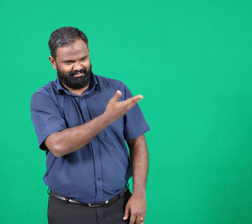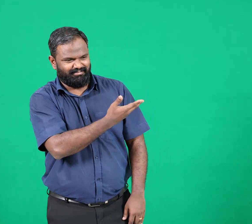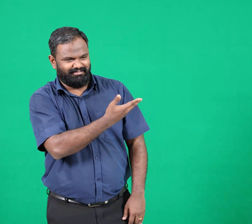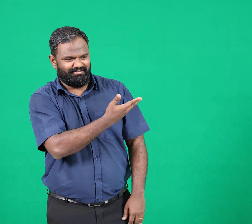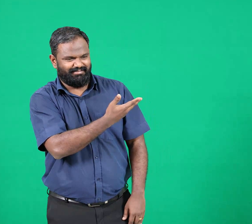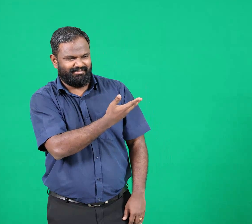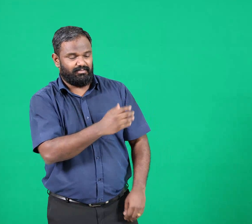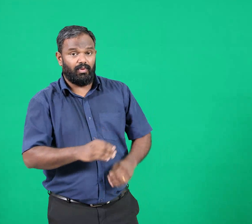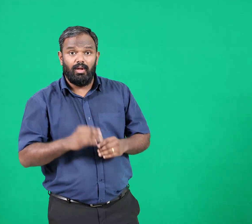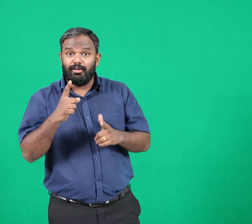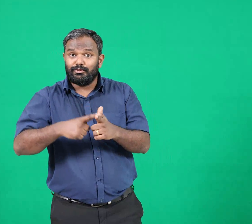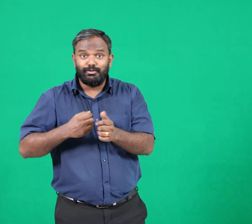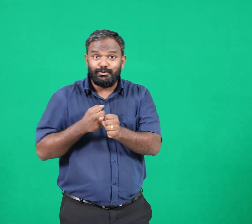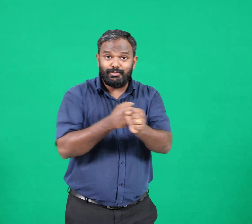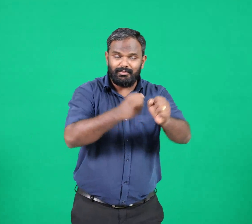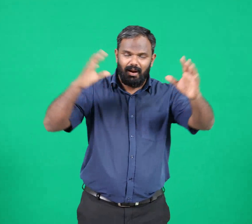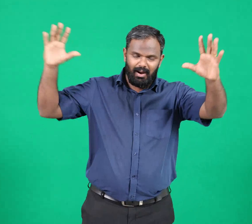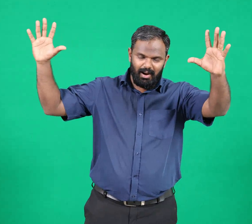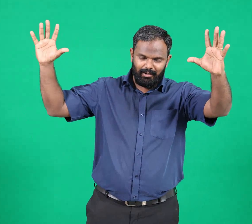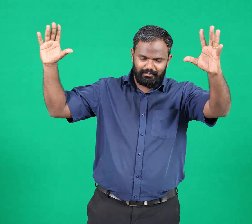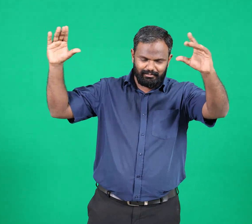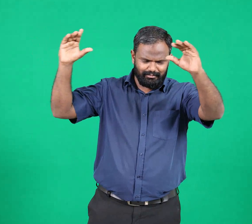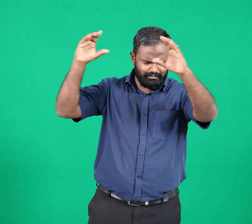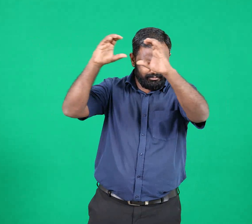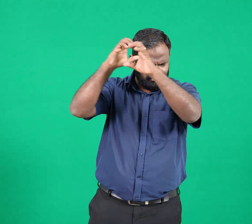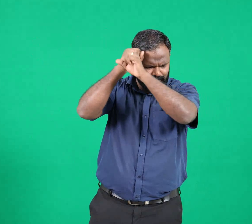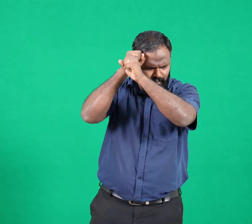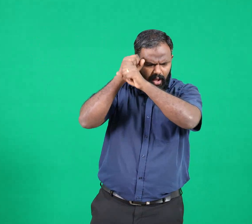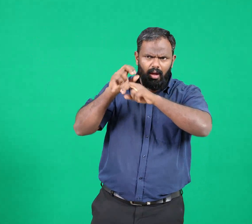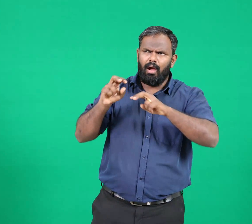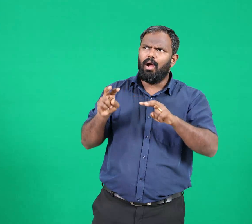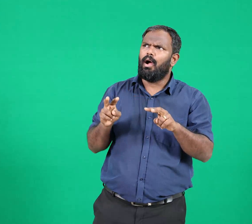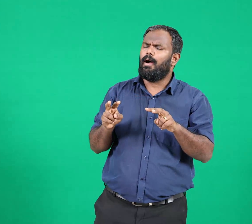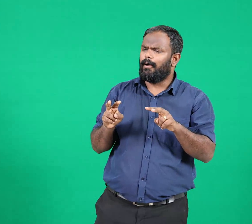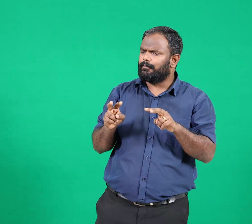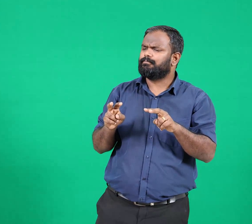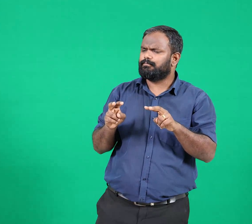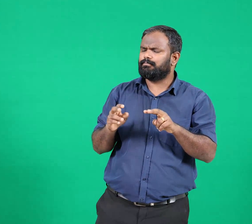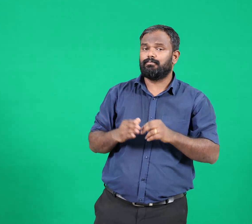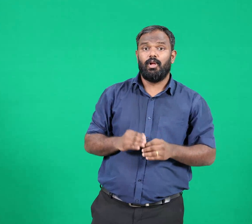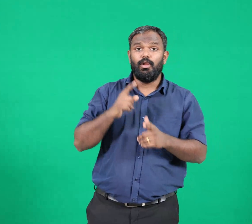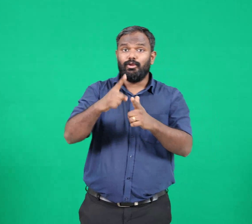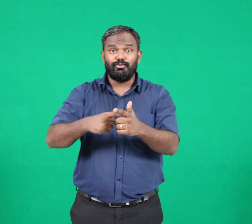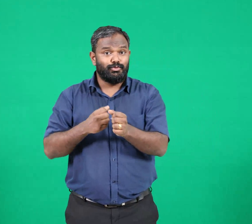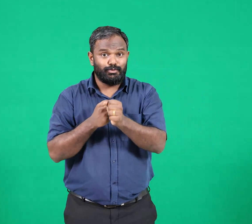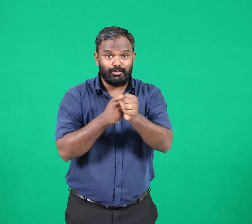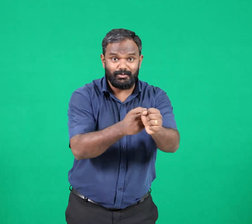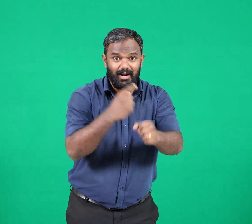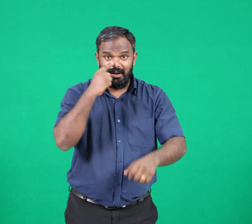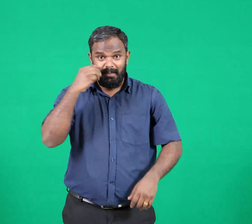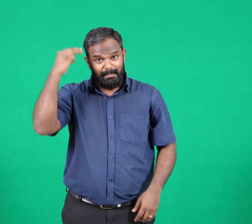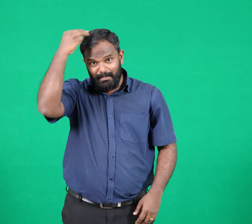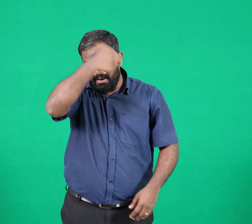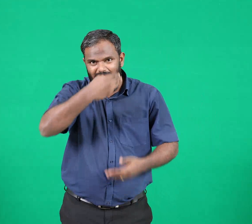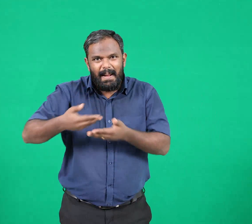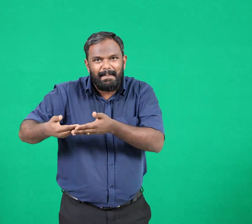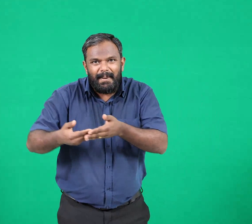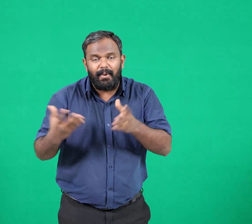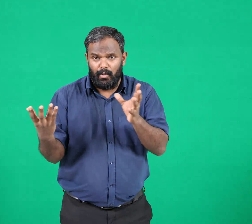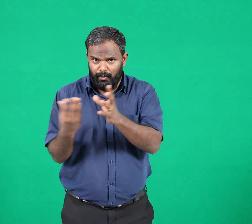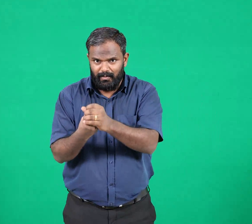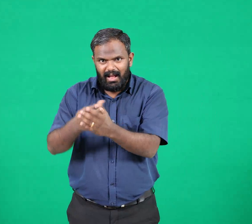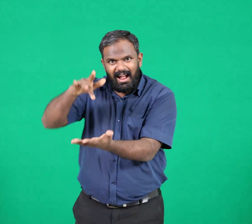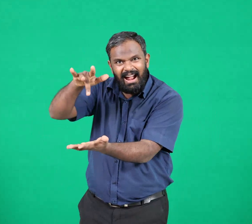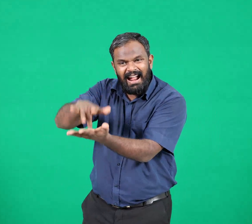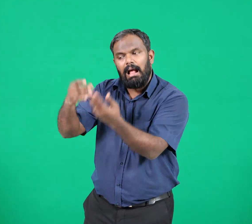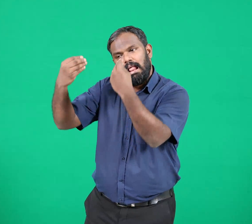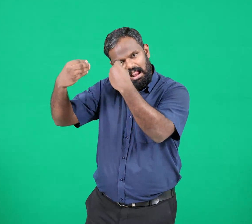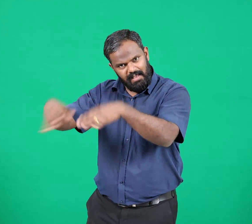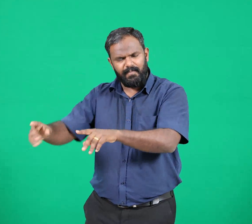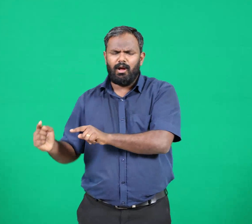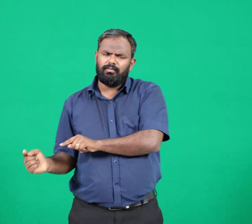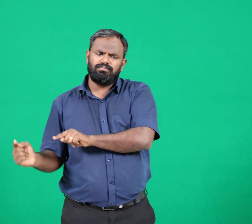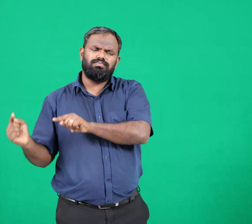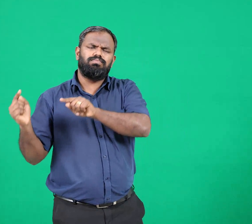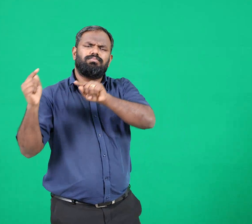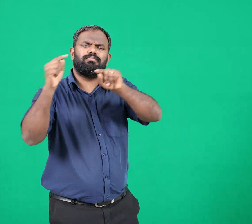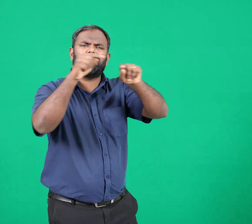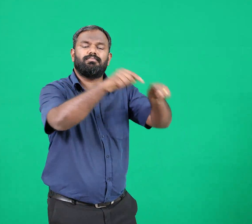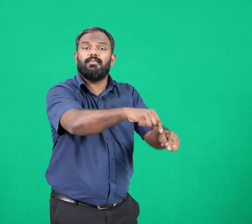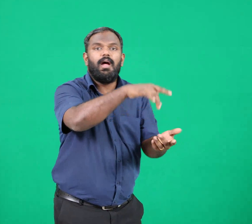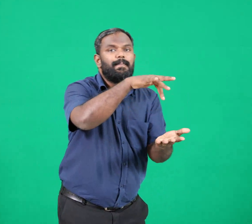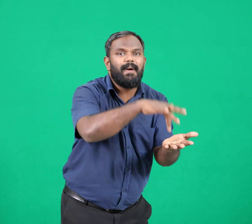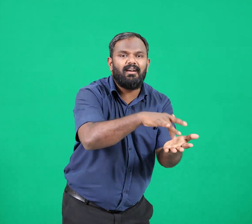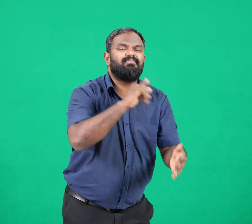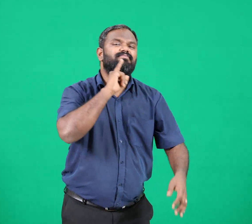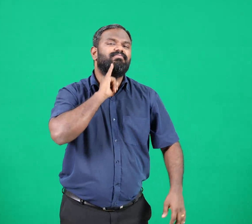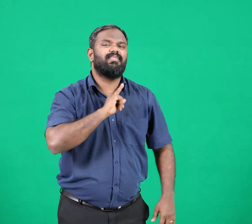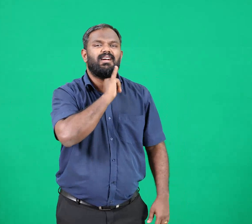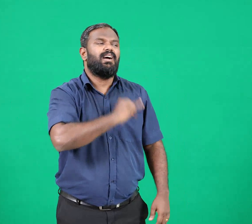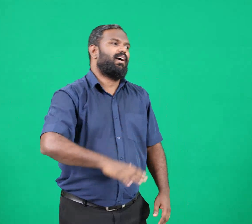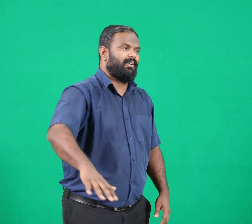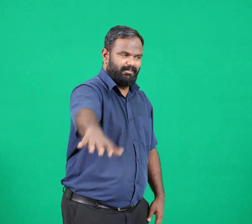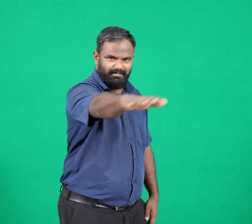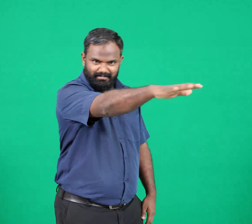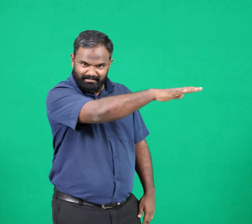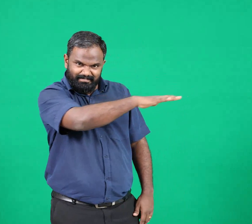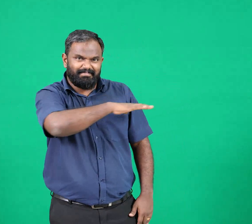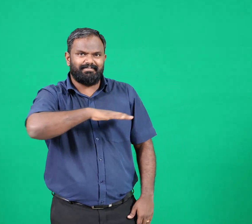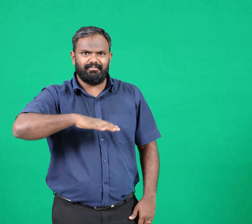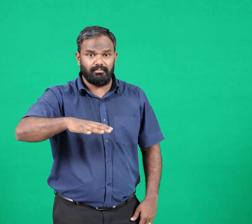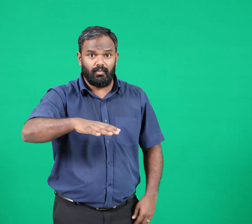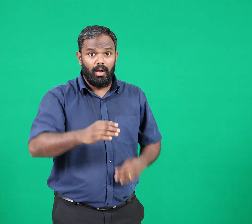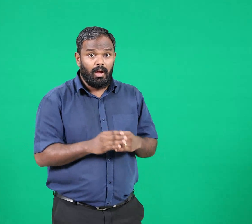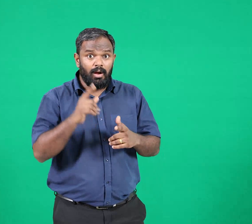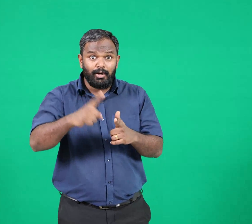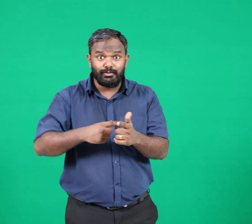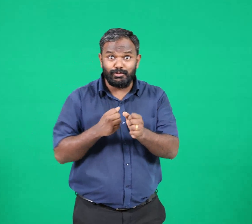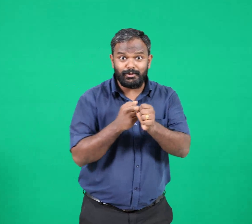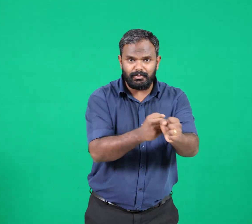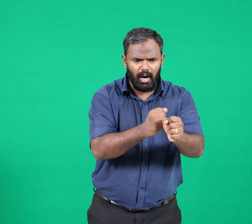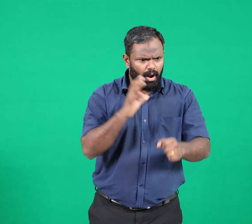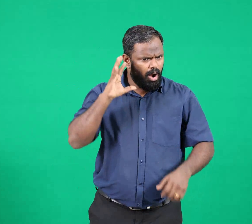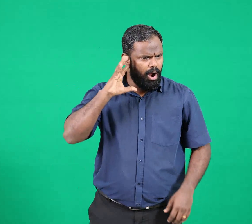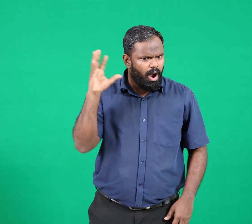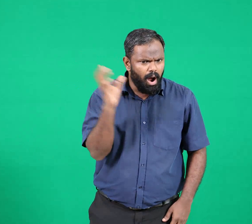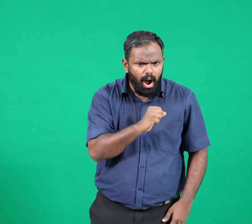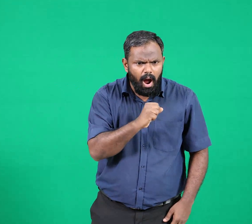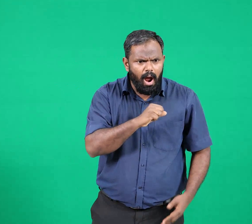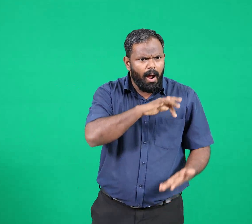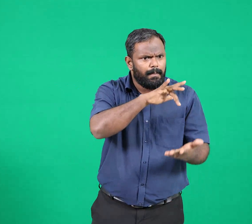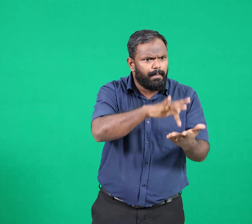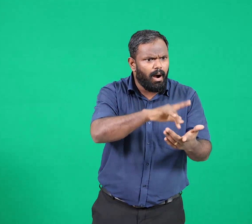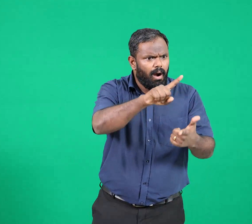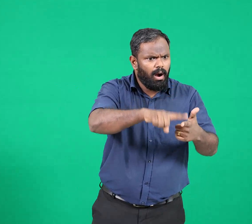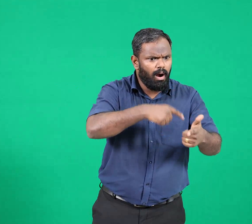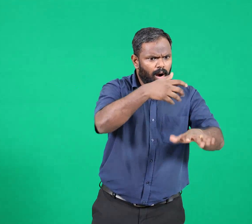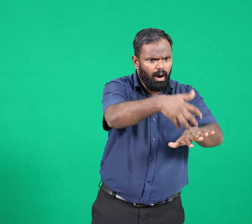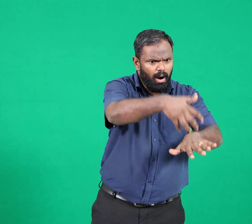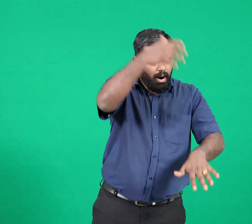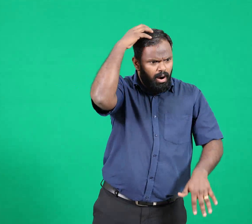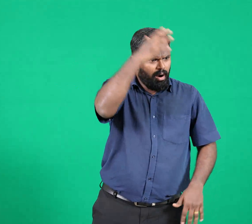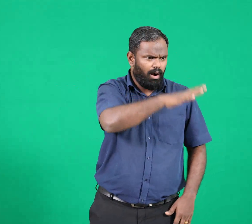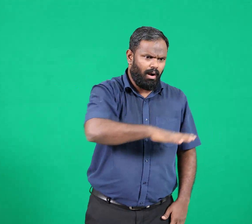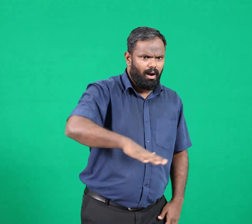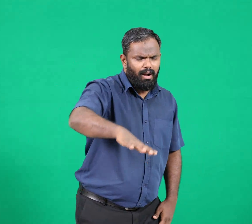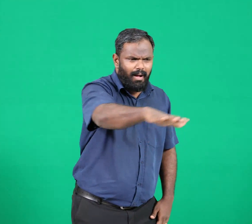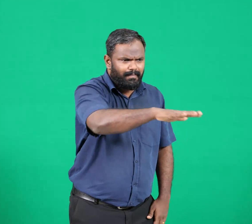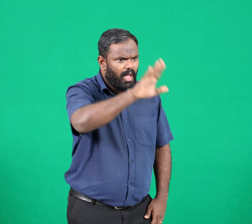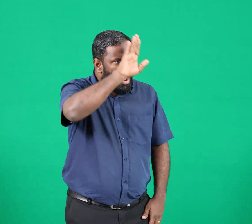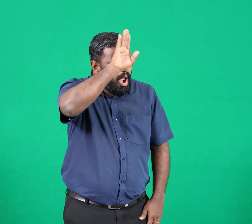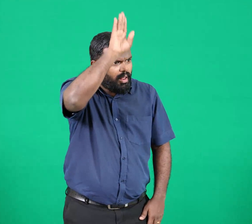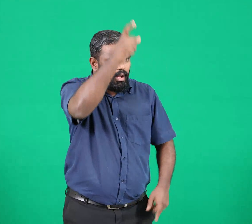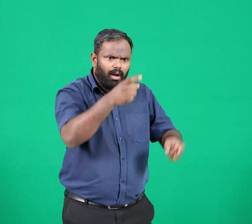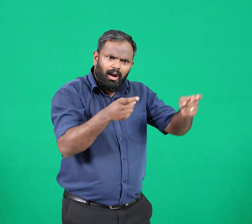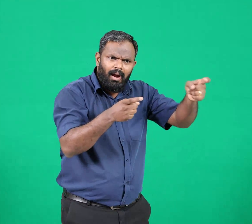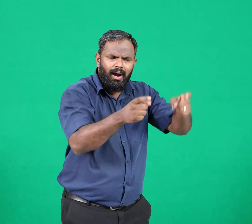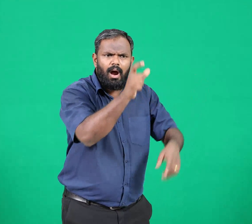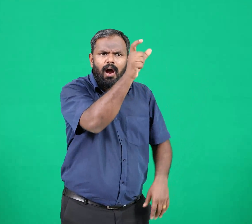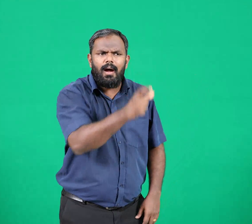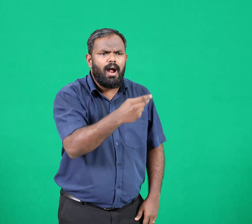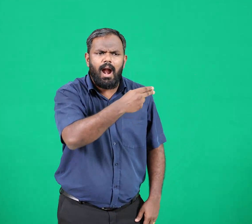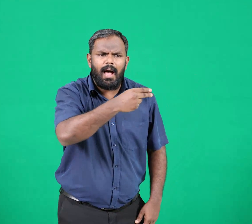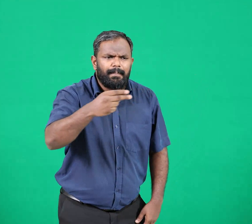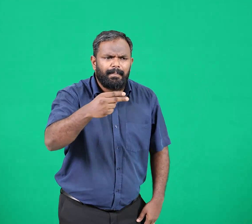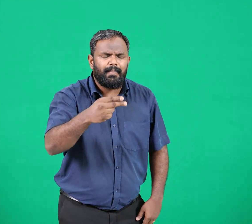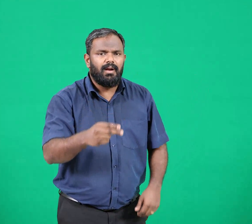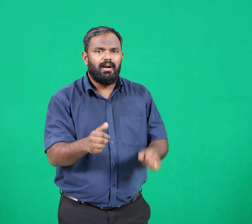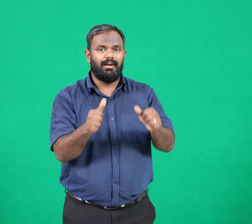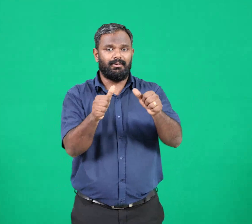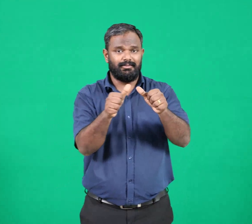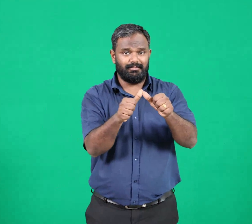So Joseph got up, took the Child and His mother, and went to the land of Israel.